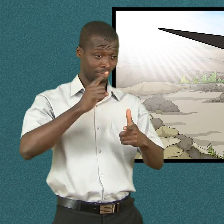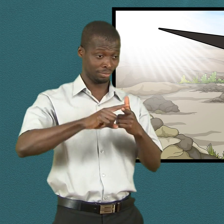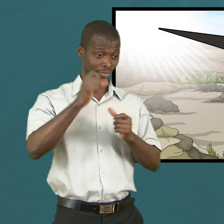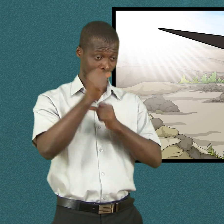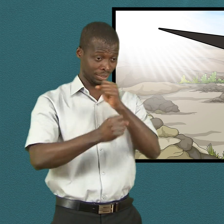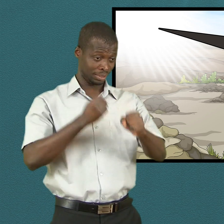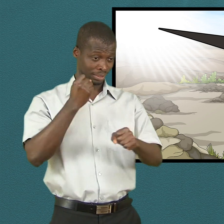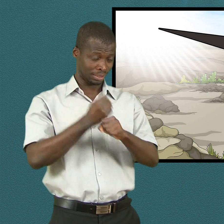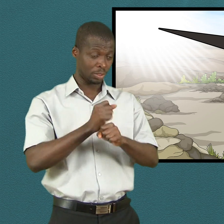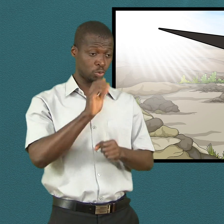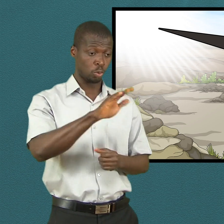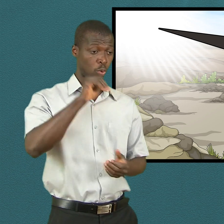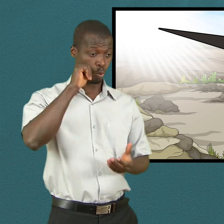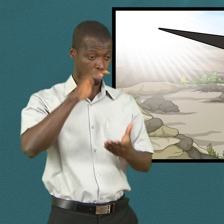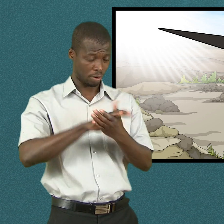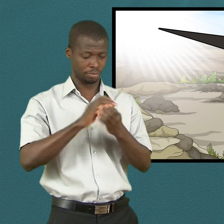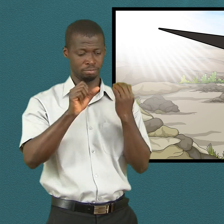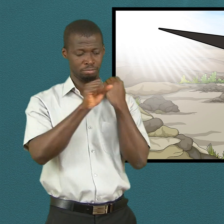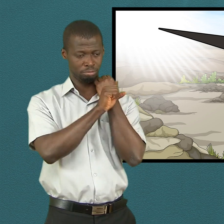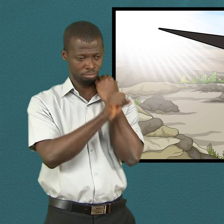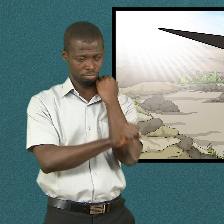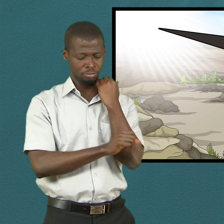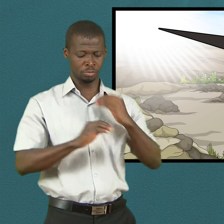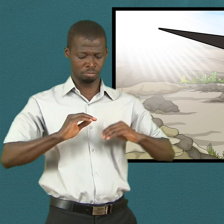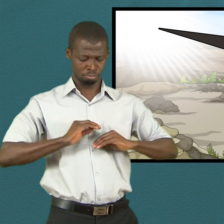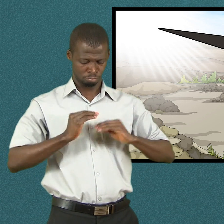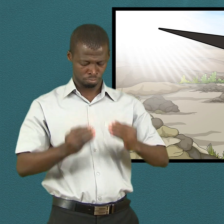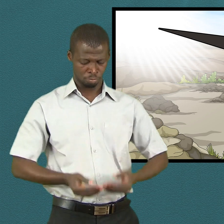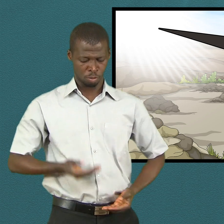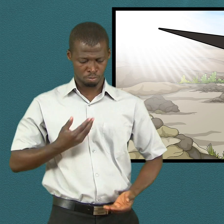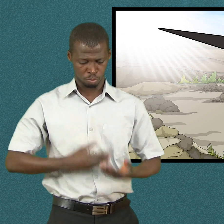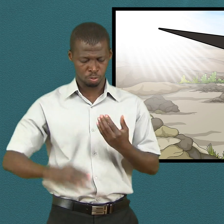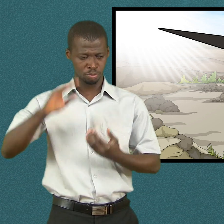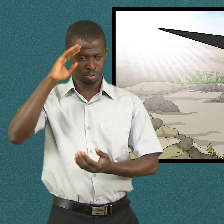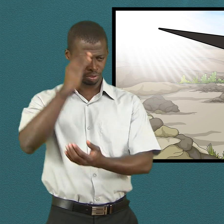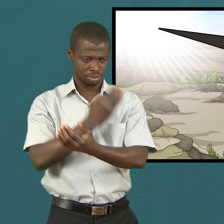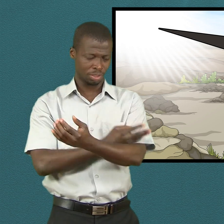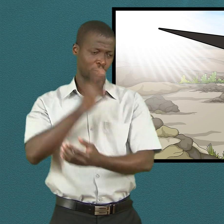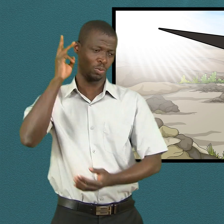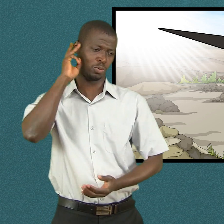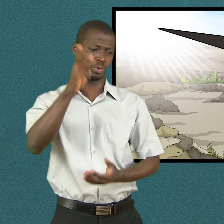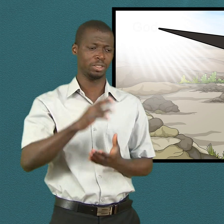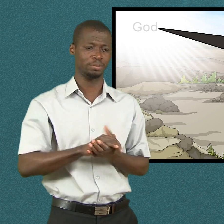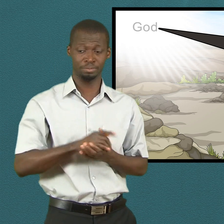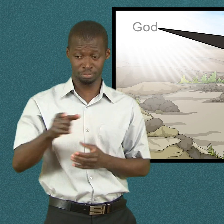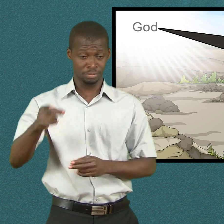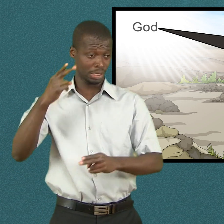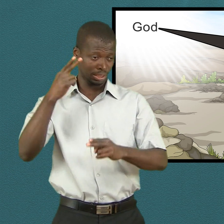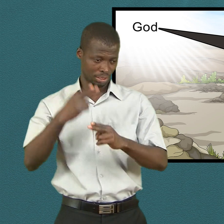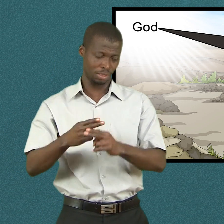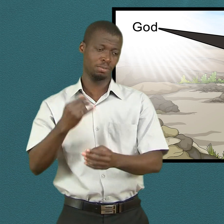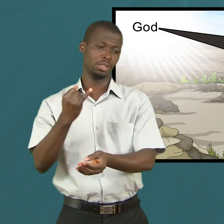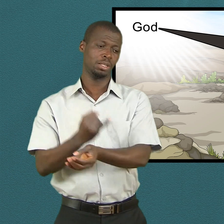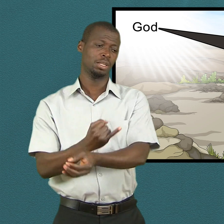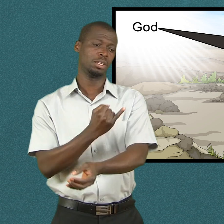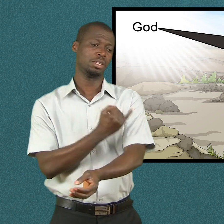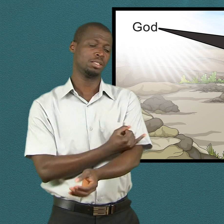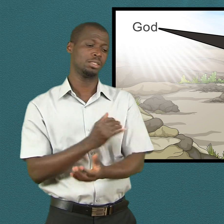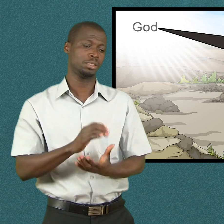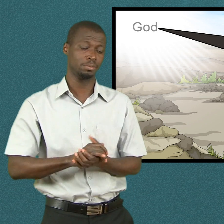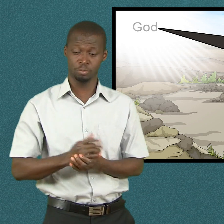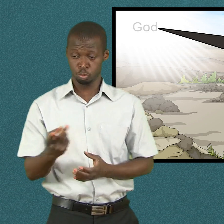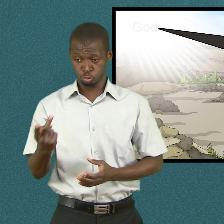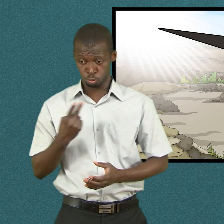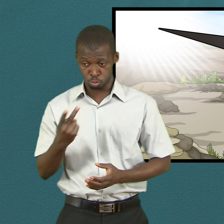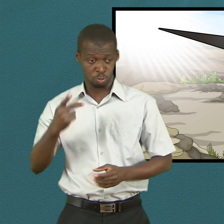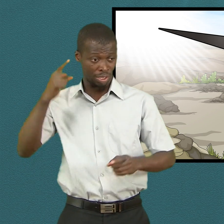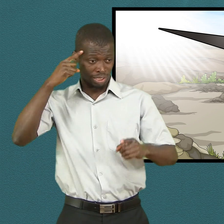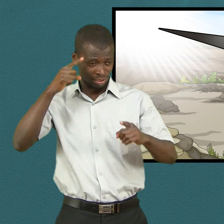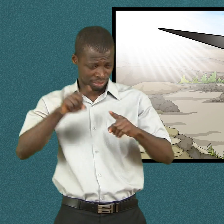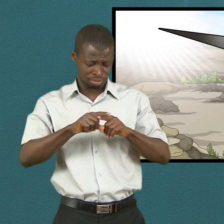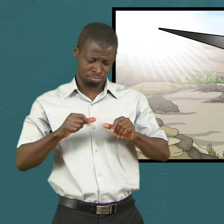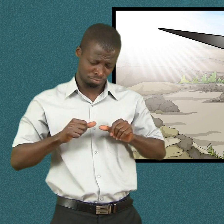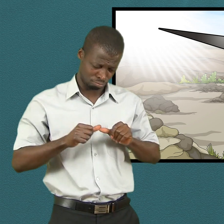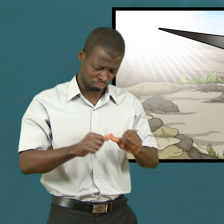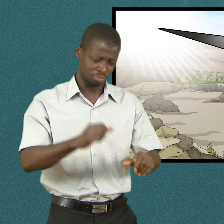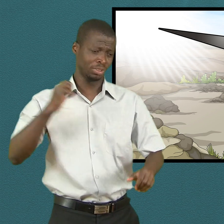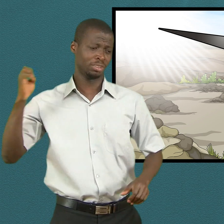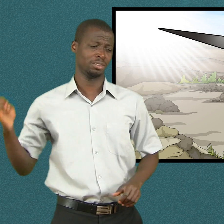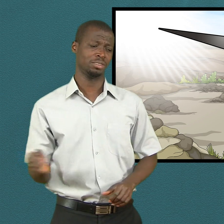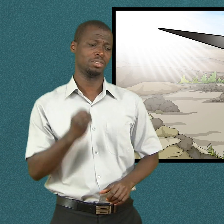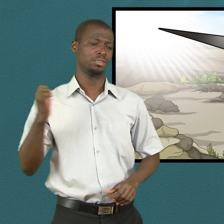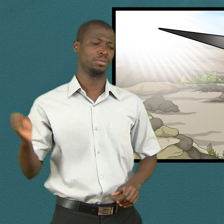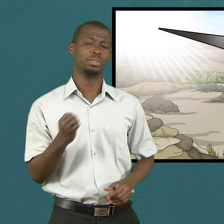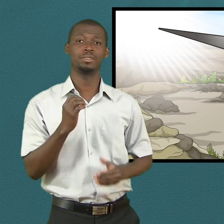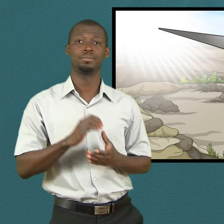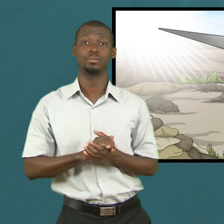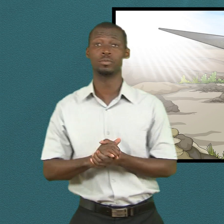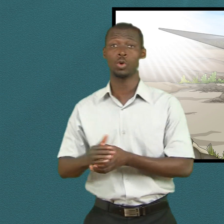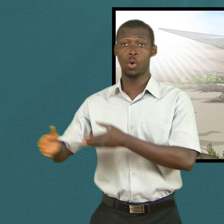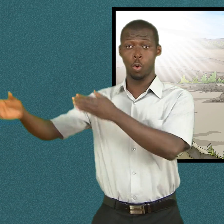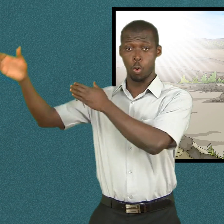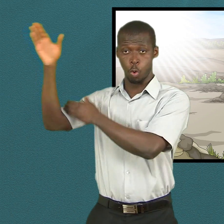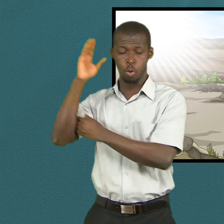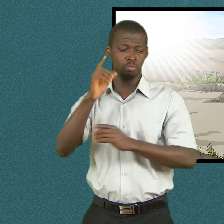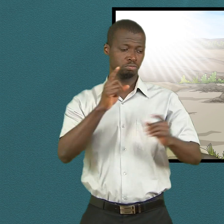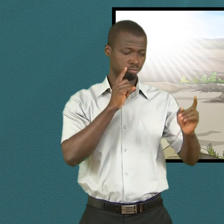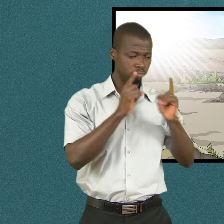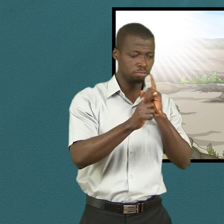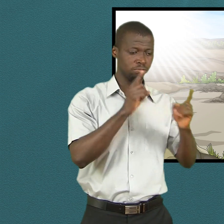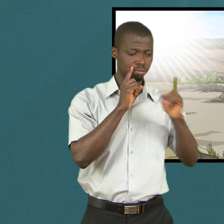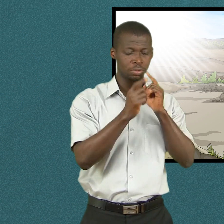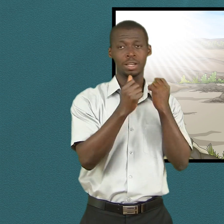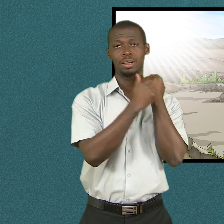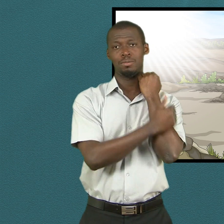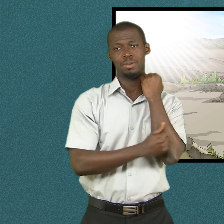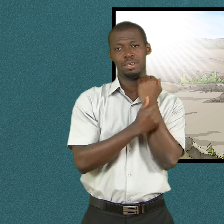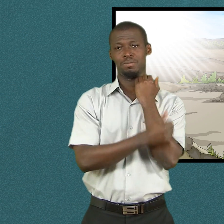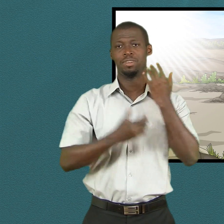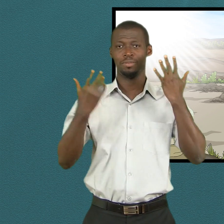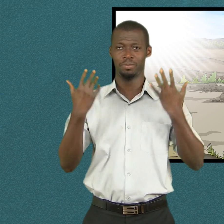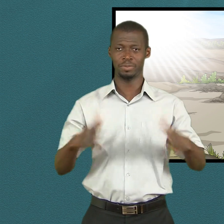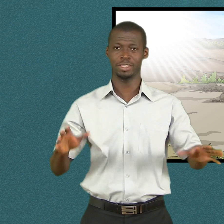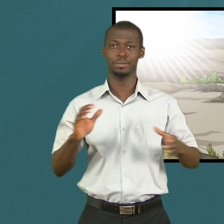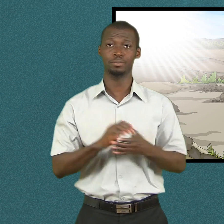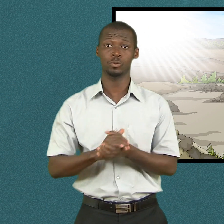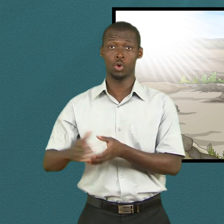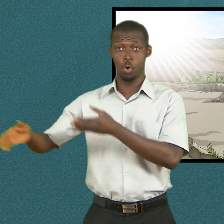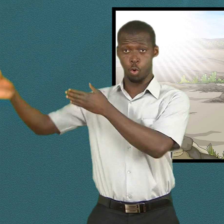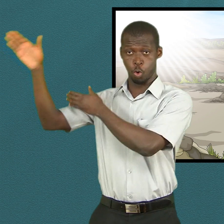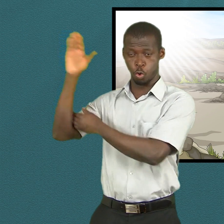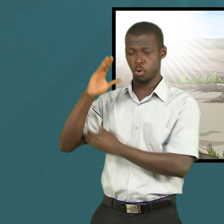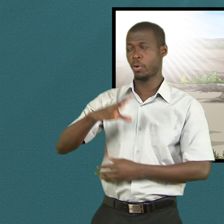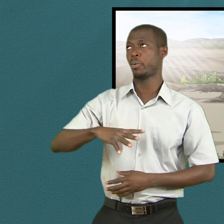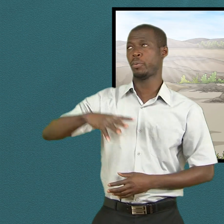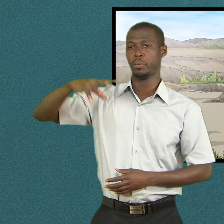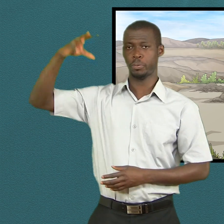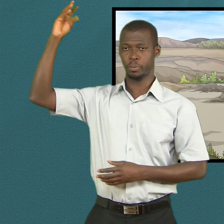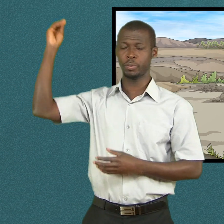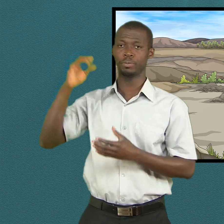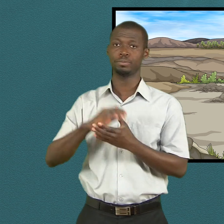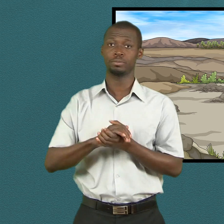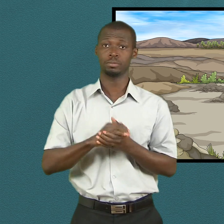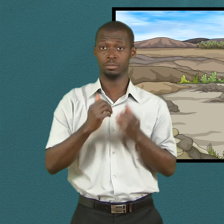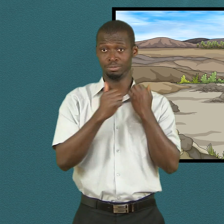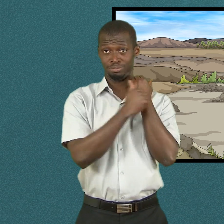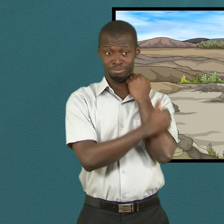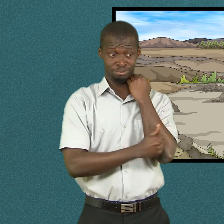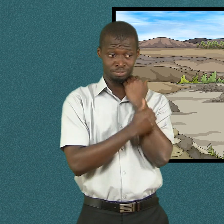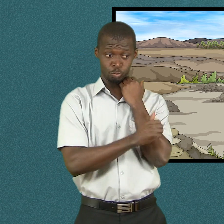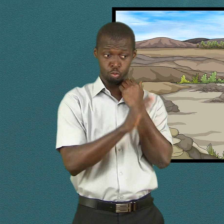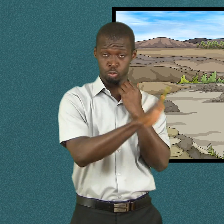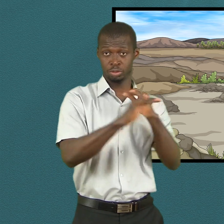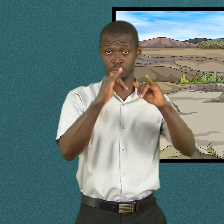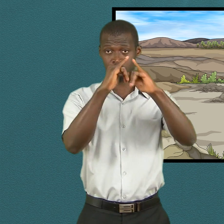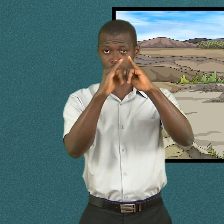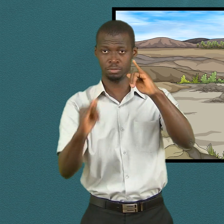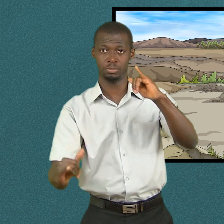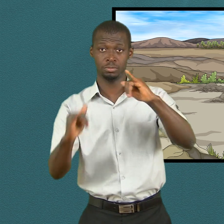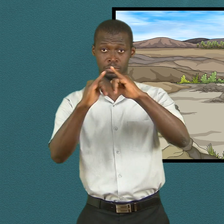But I will establish My covenant with Isaac, whom Sarah will bear to you at this time next year.” When He had finished speaking with Abraham, God went up from him.